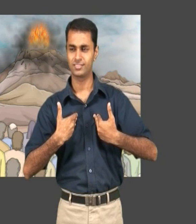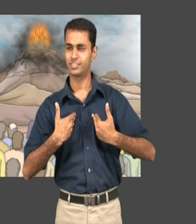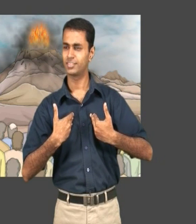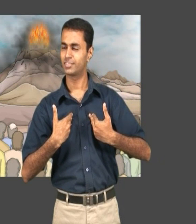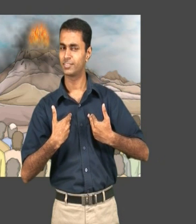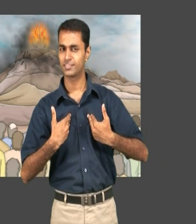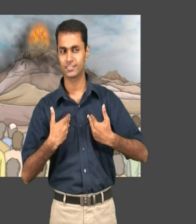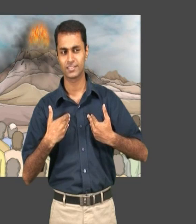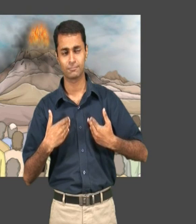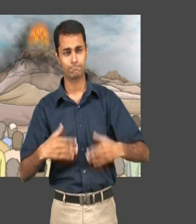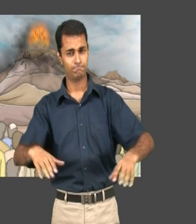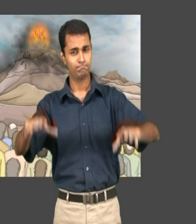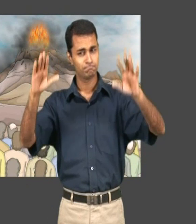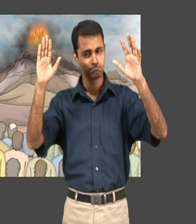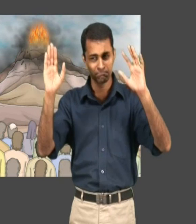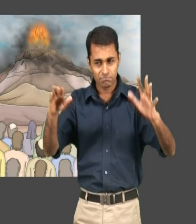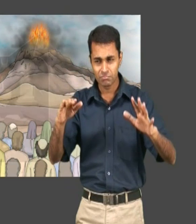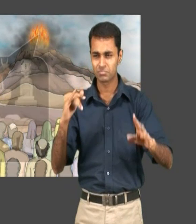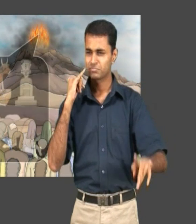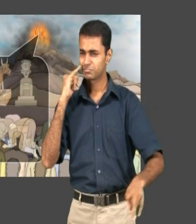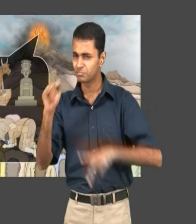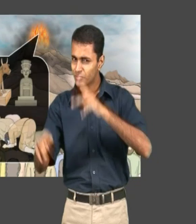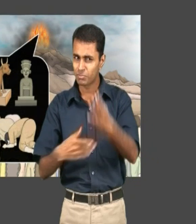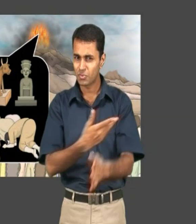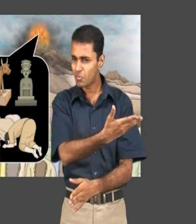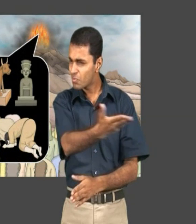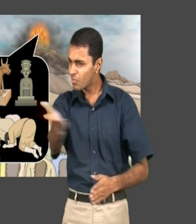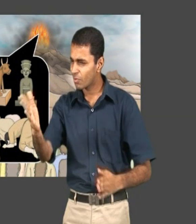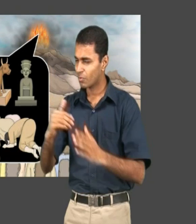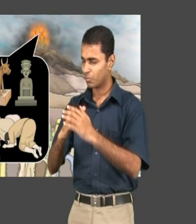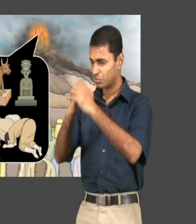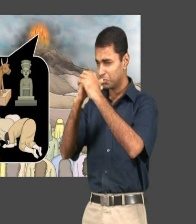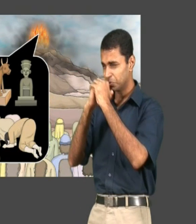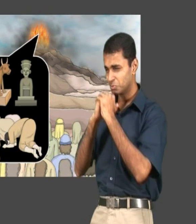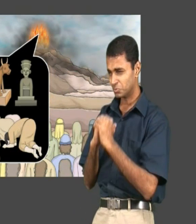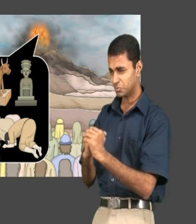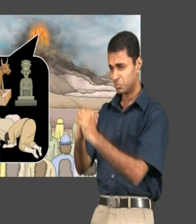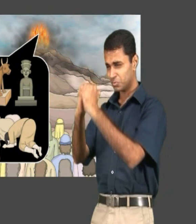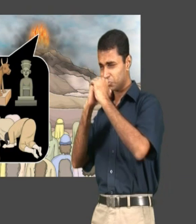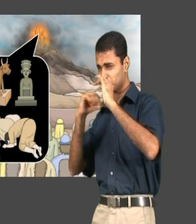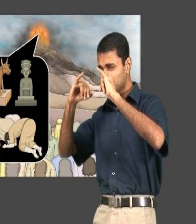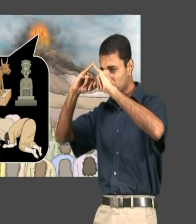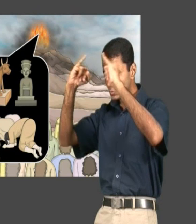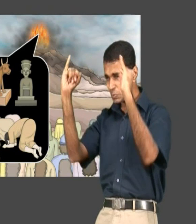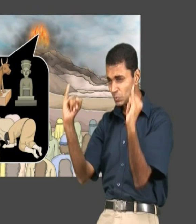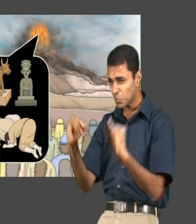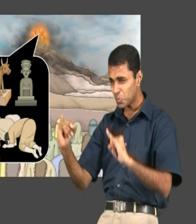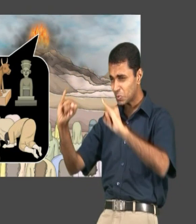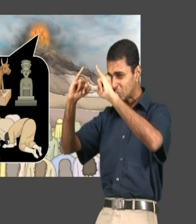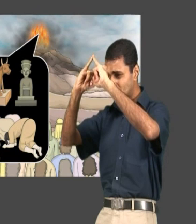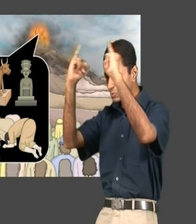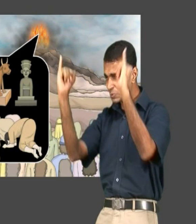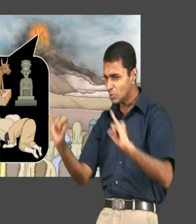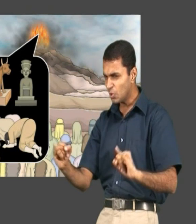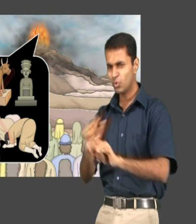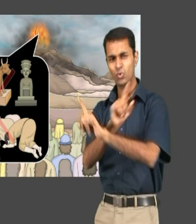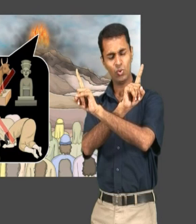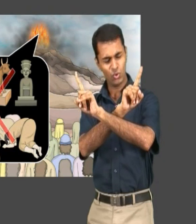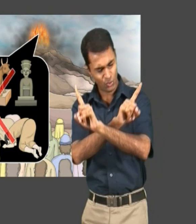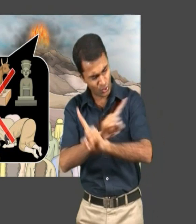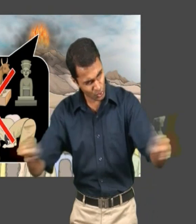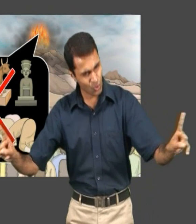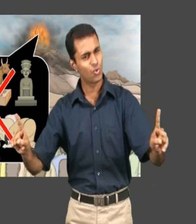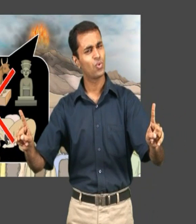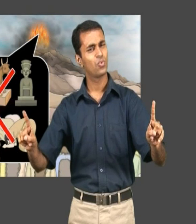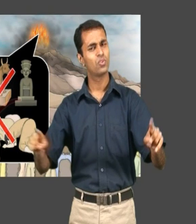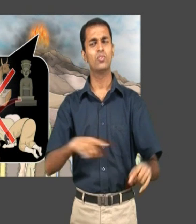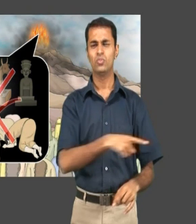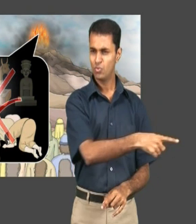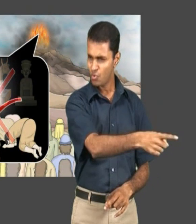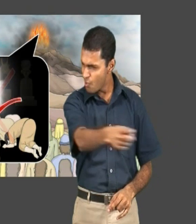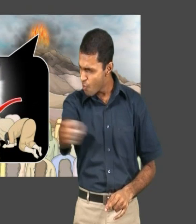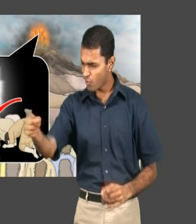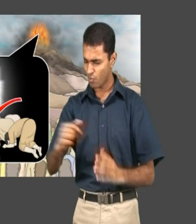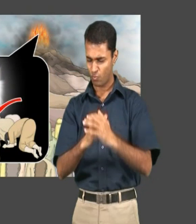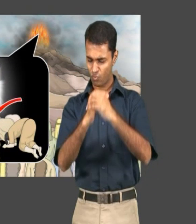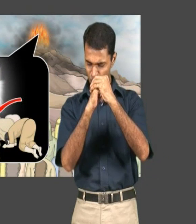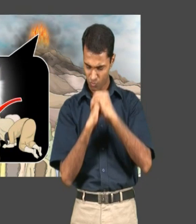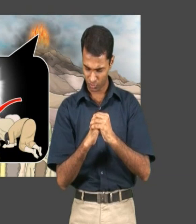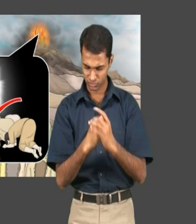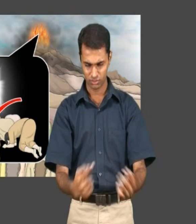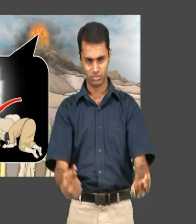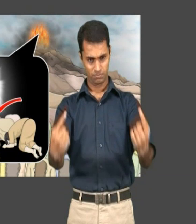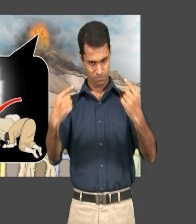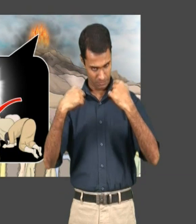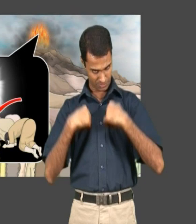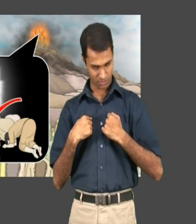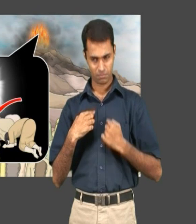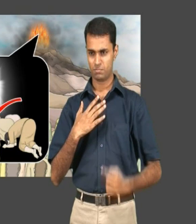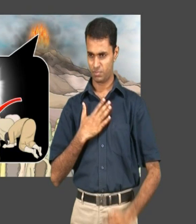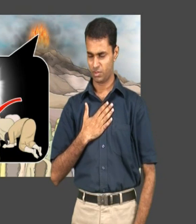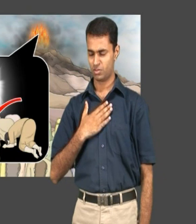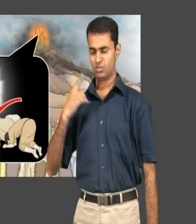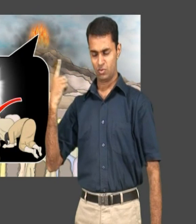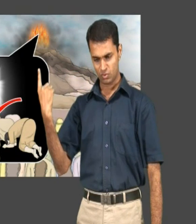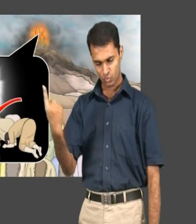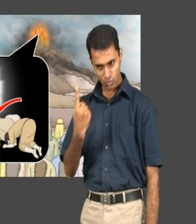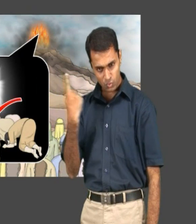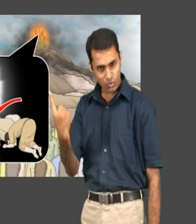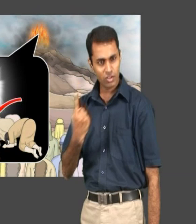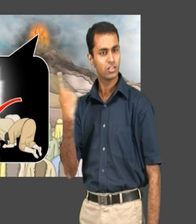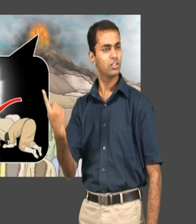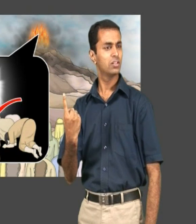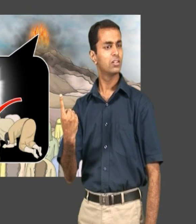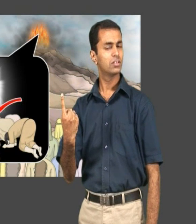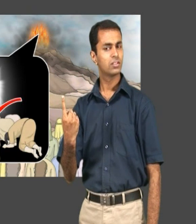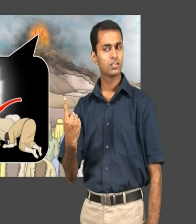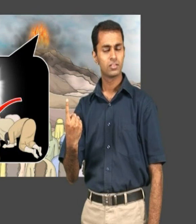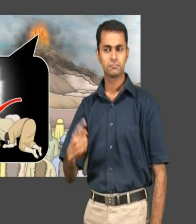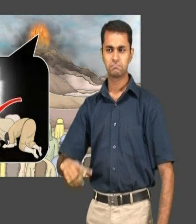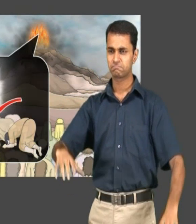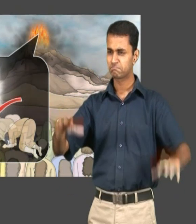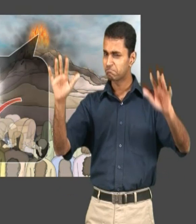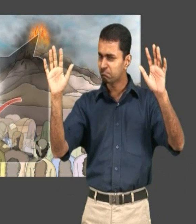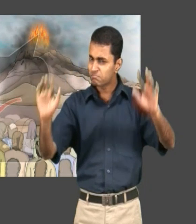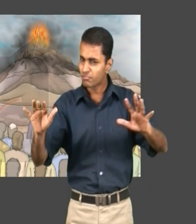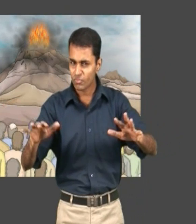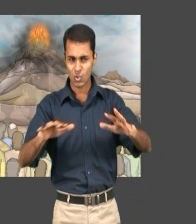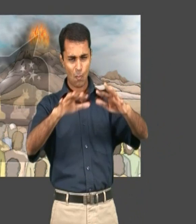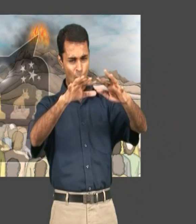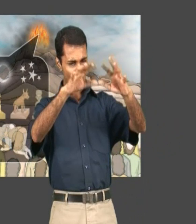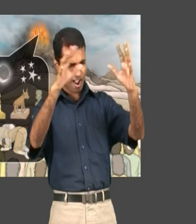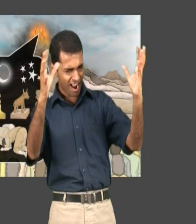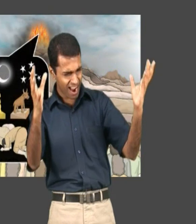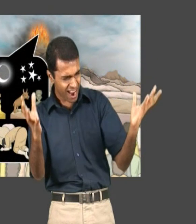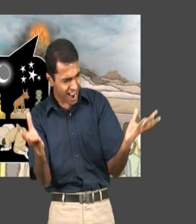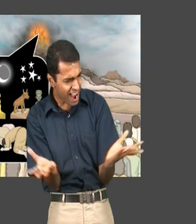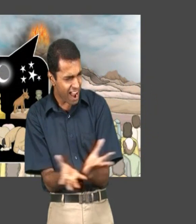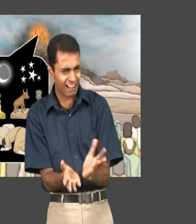You shall have no other gods before Me.